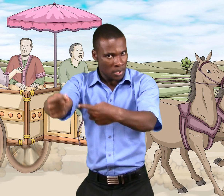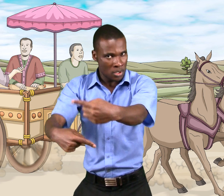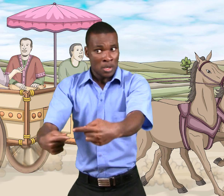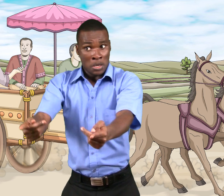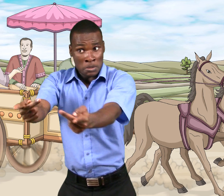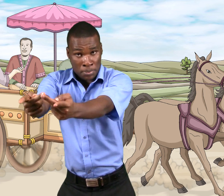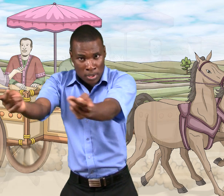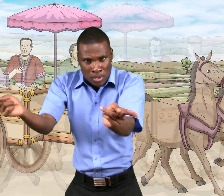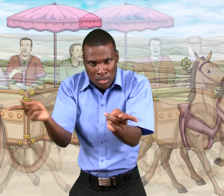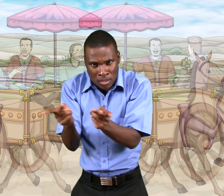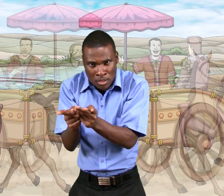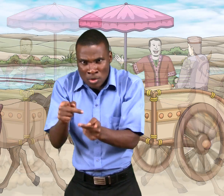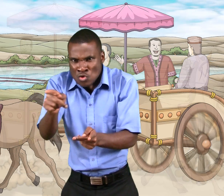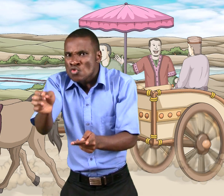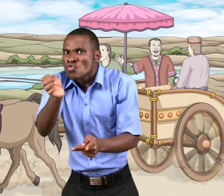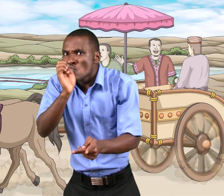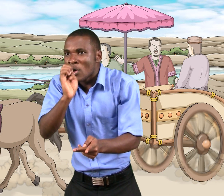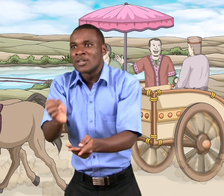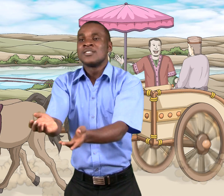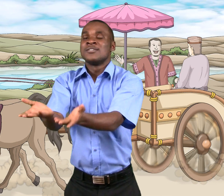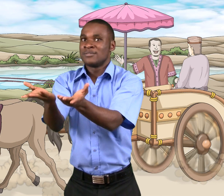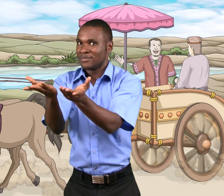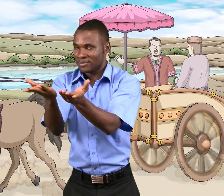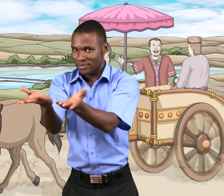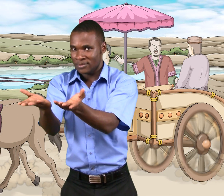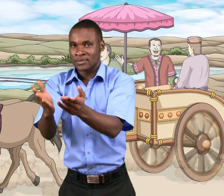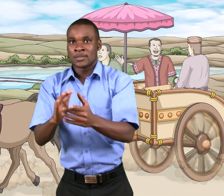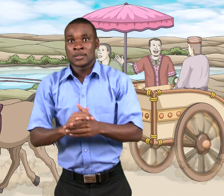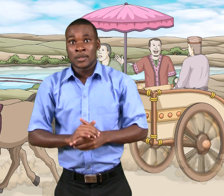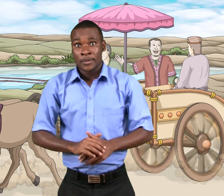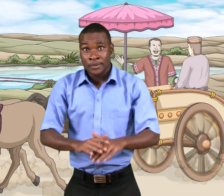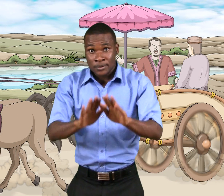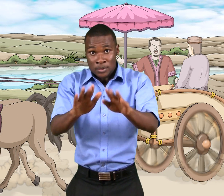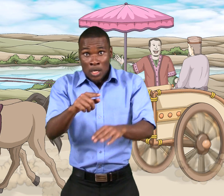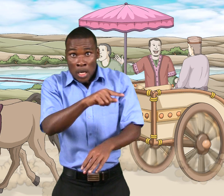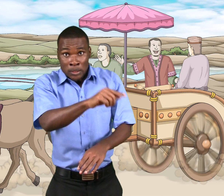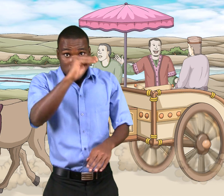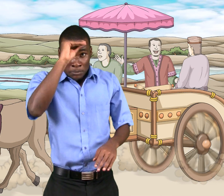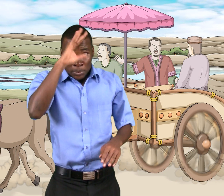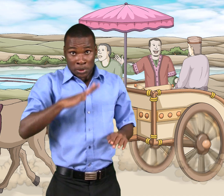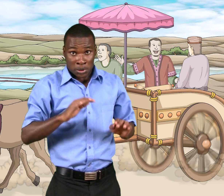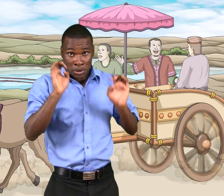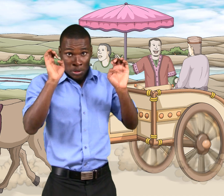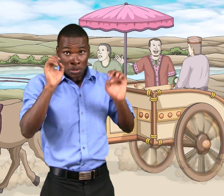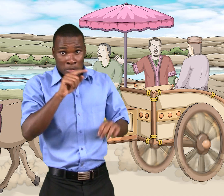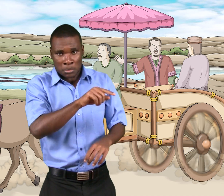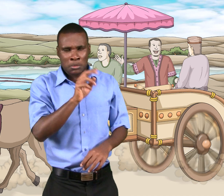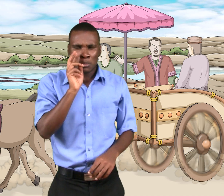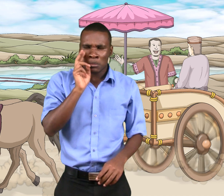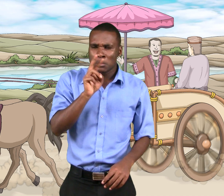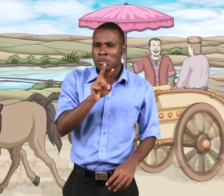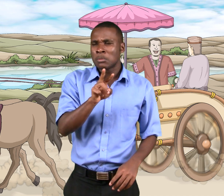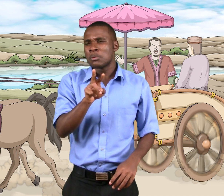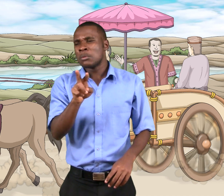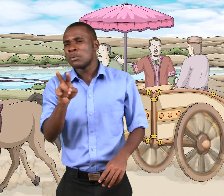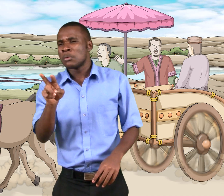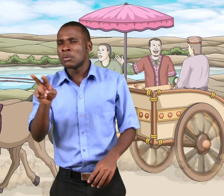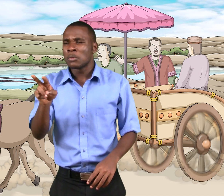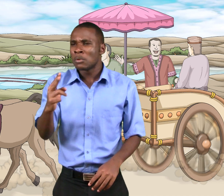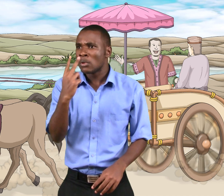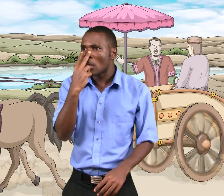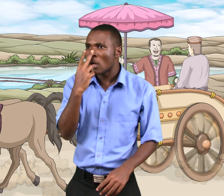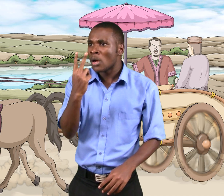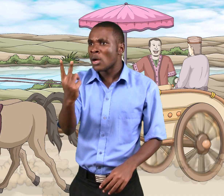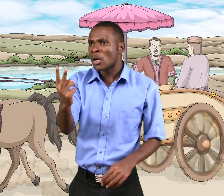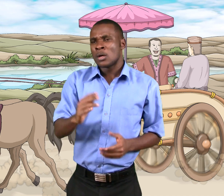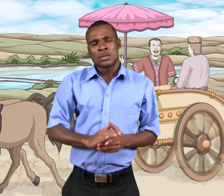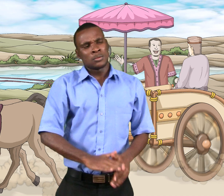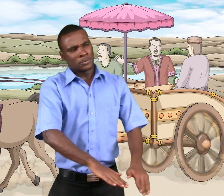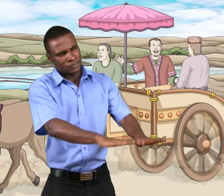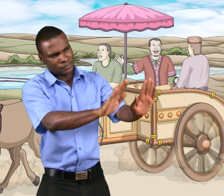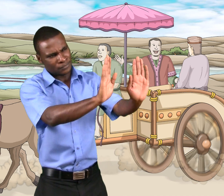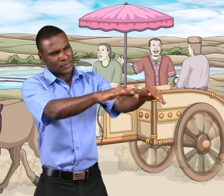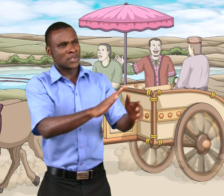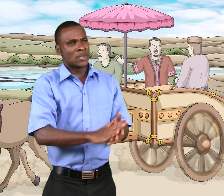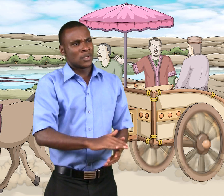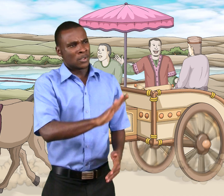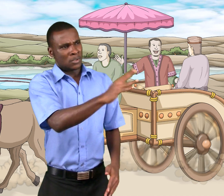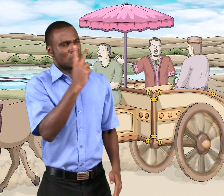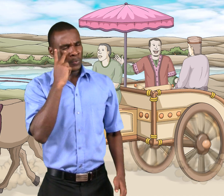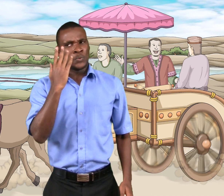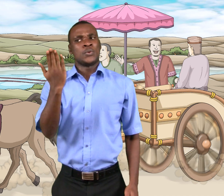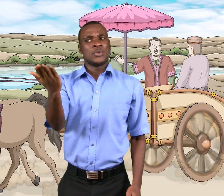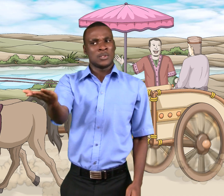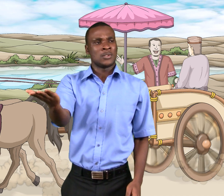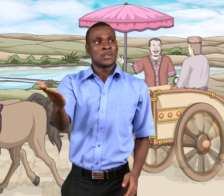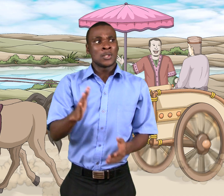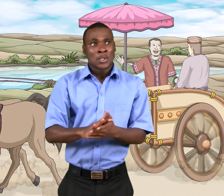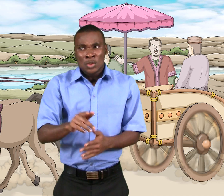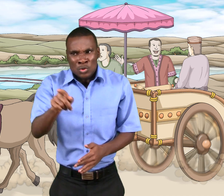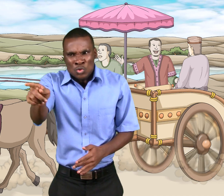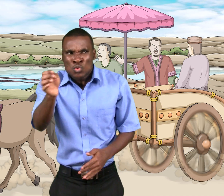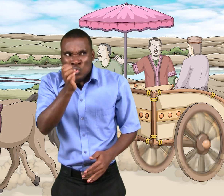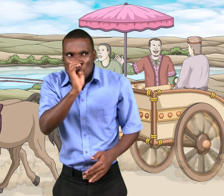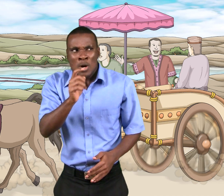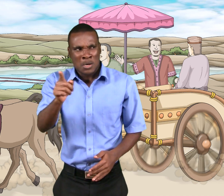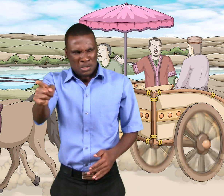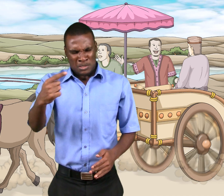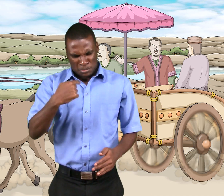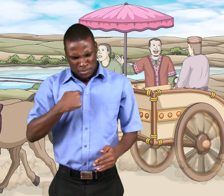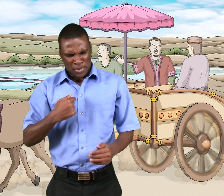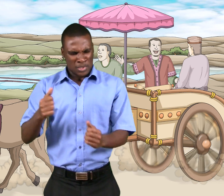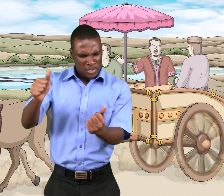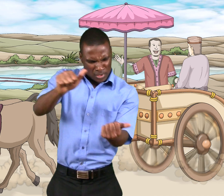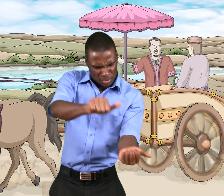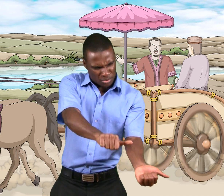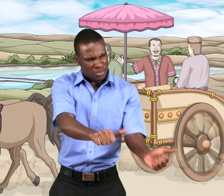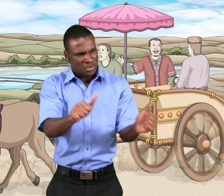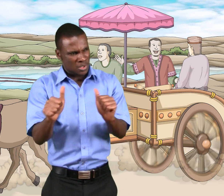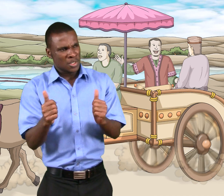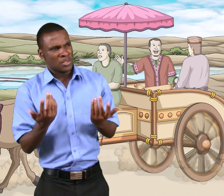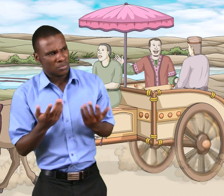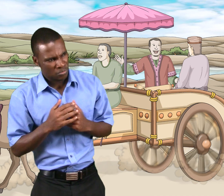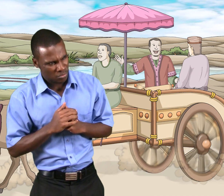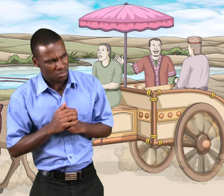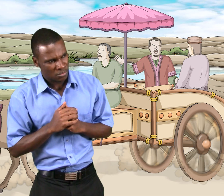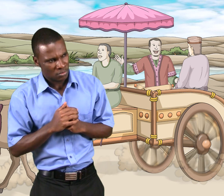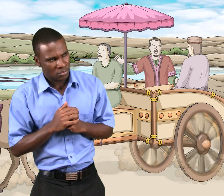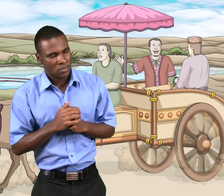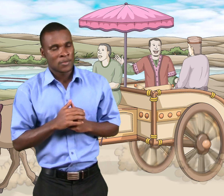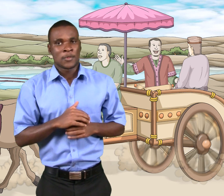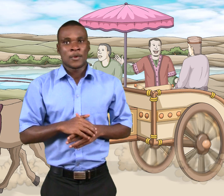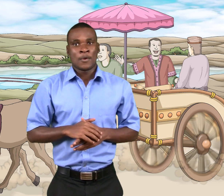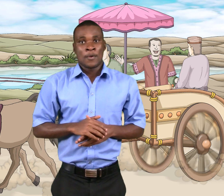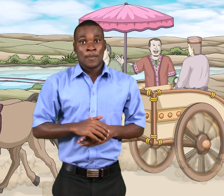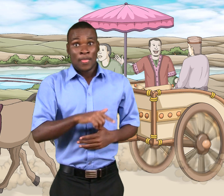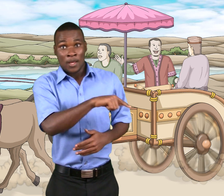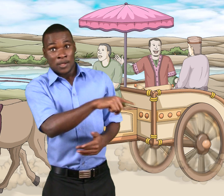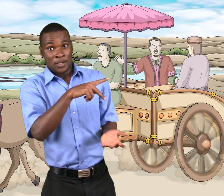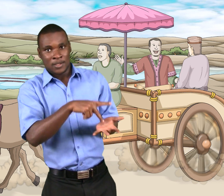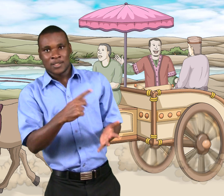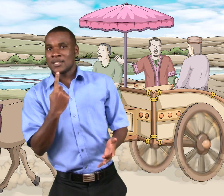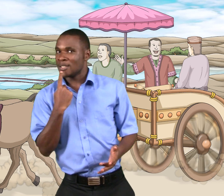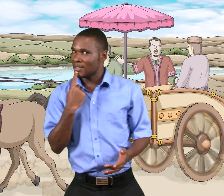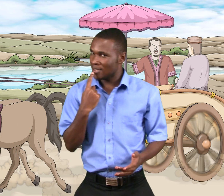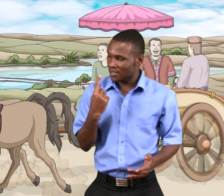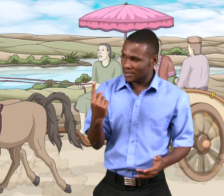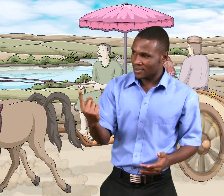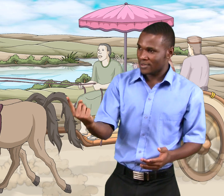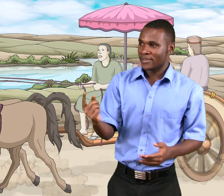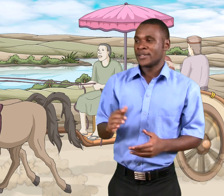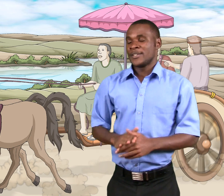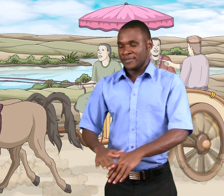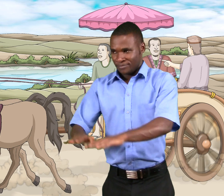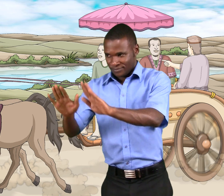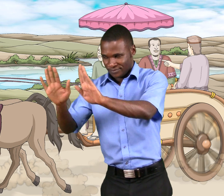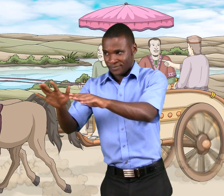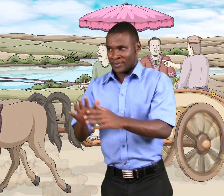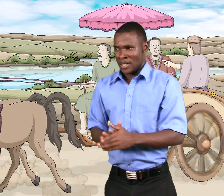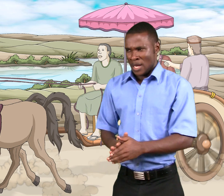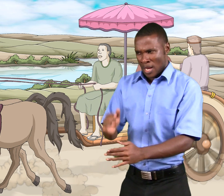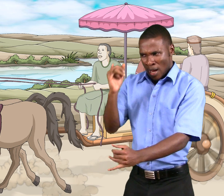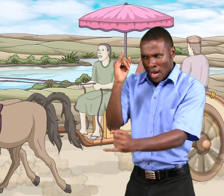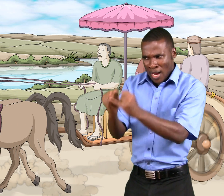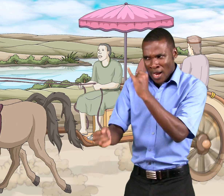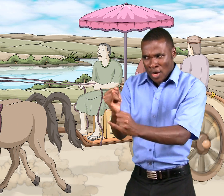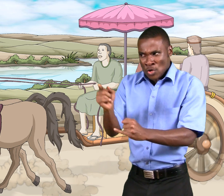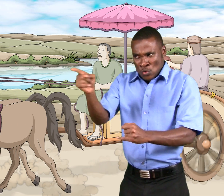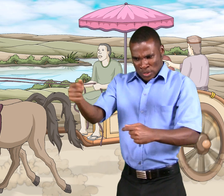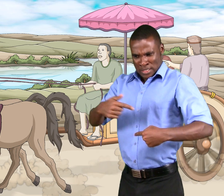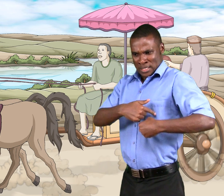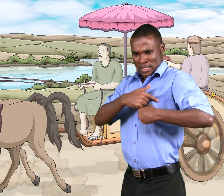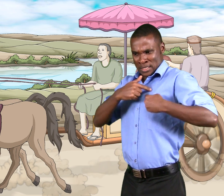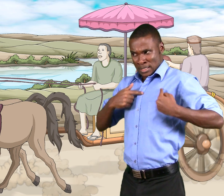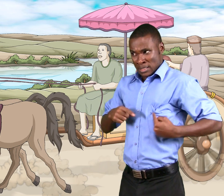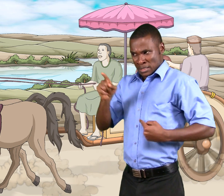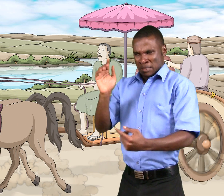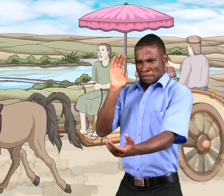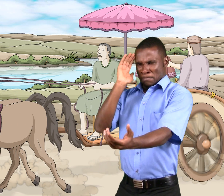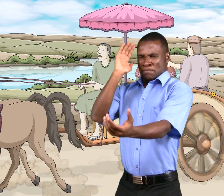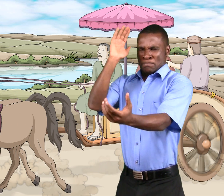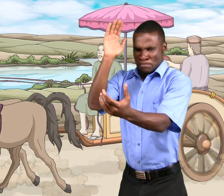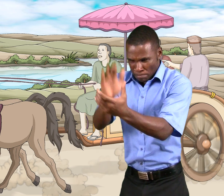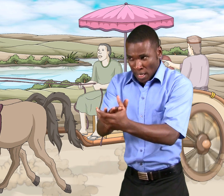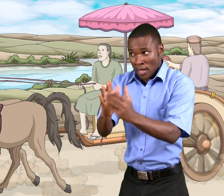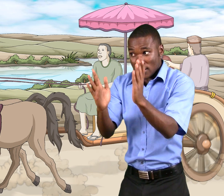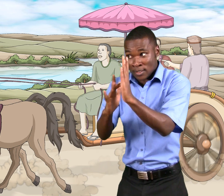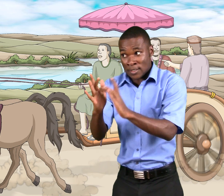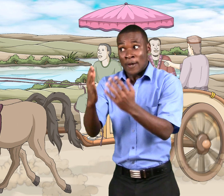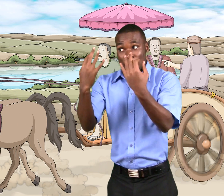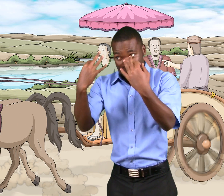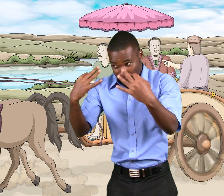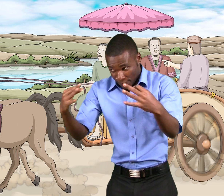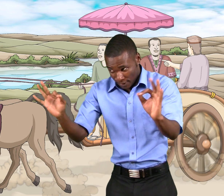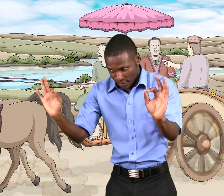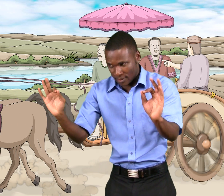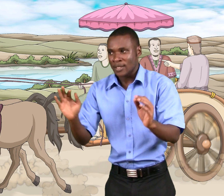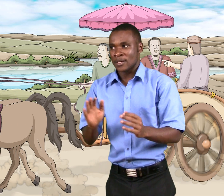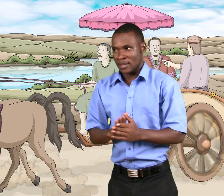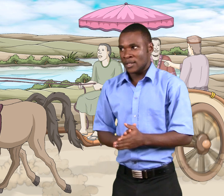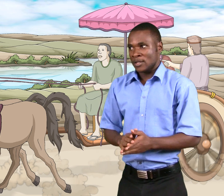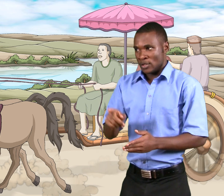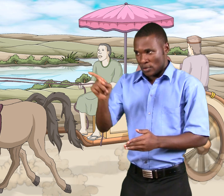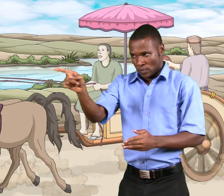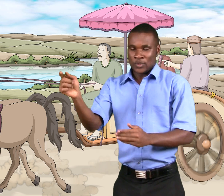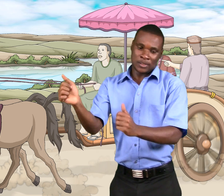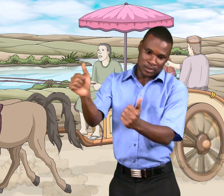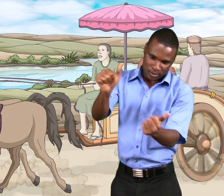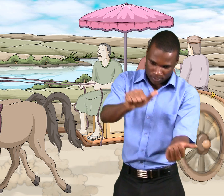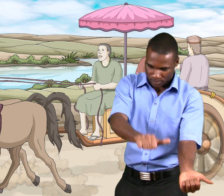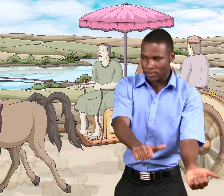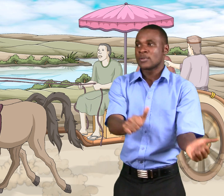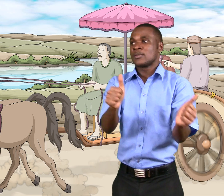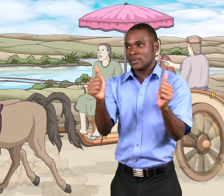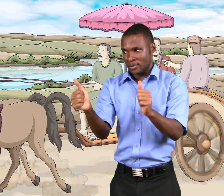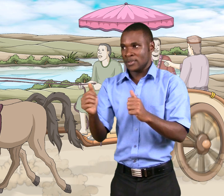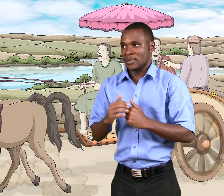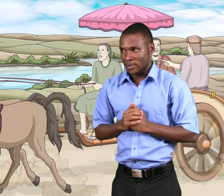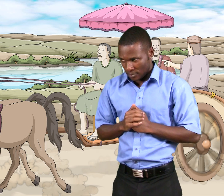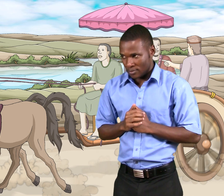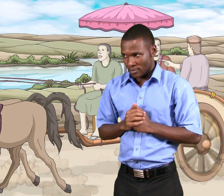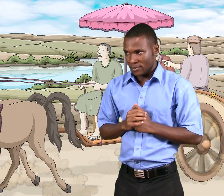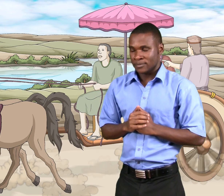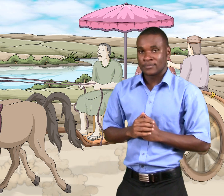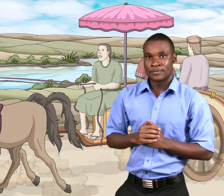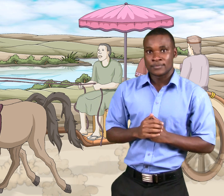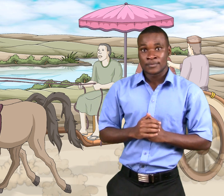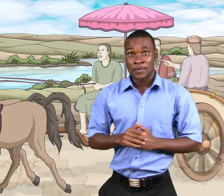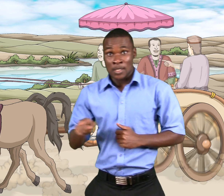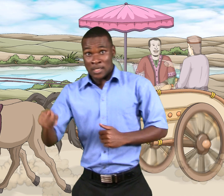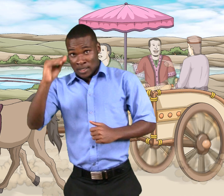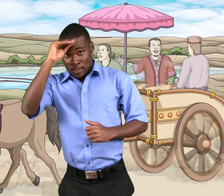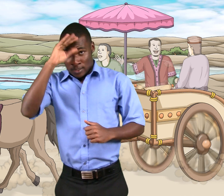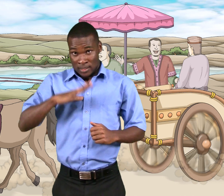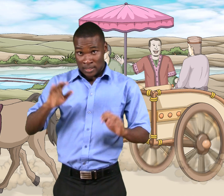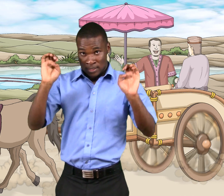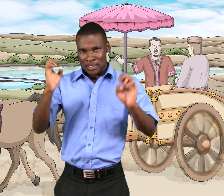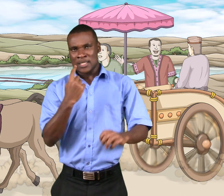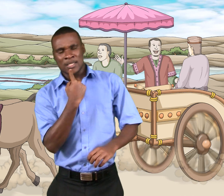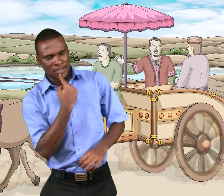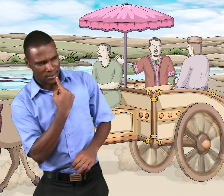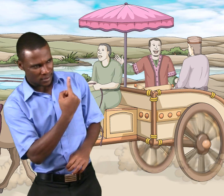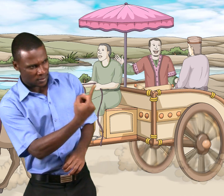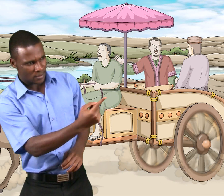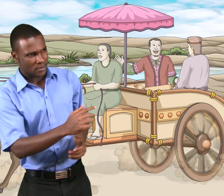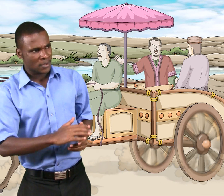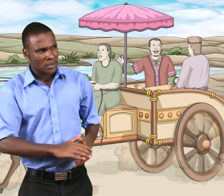As they traveled along the road and came to some water, the eunuch said, “Look, here is water!